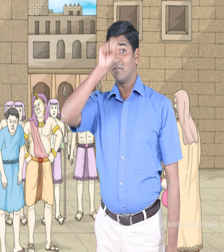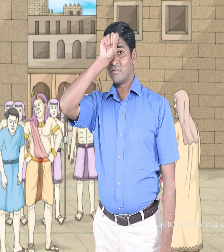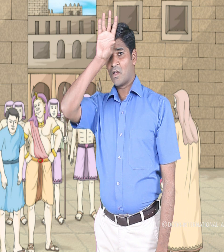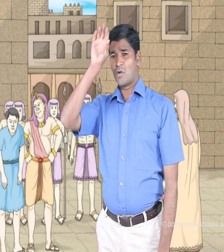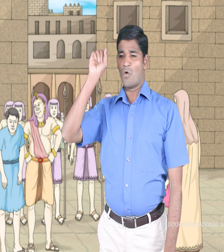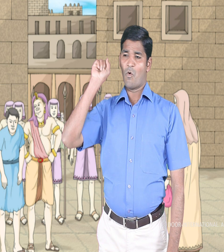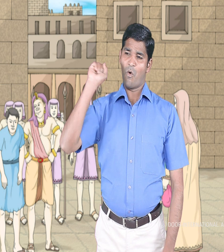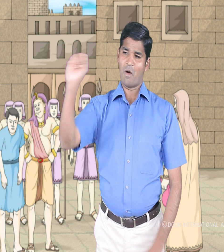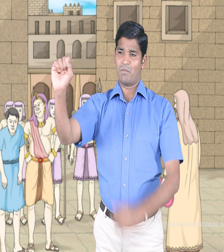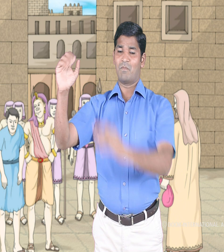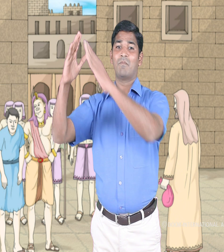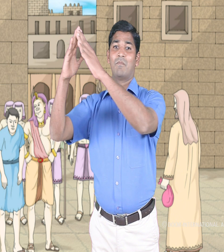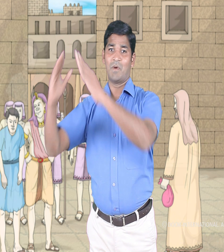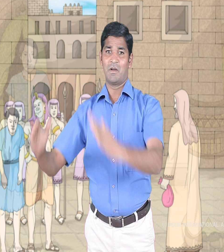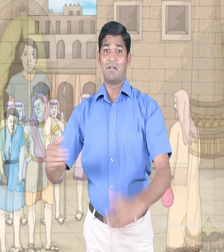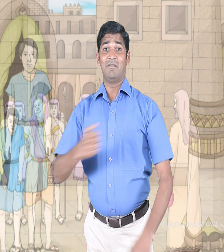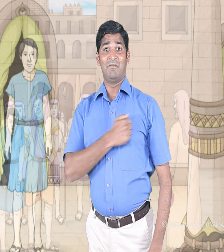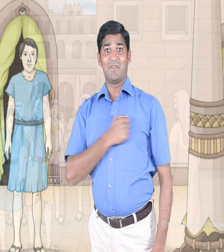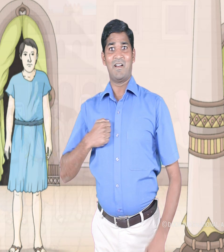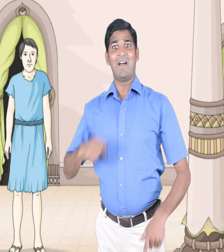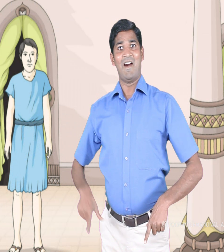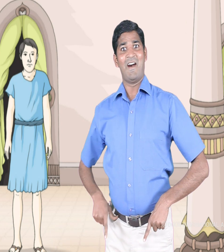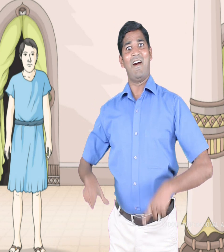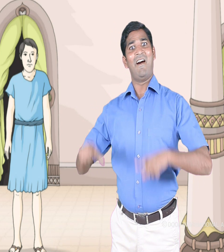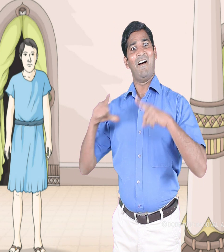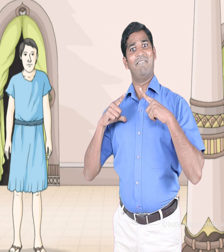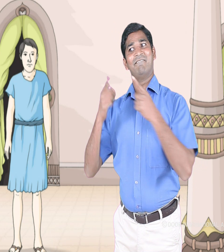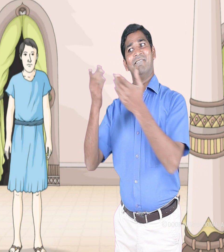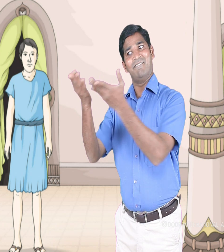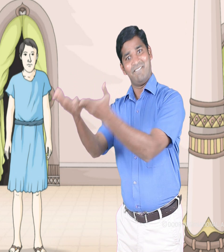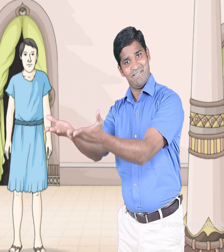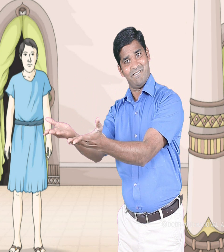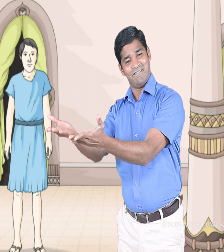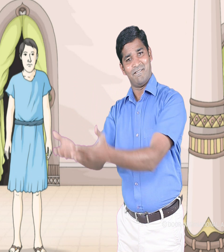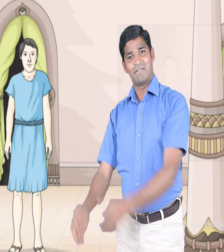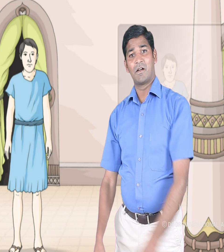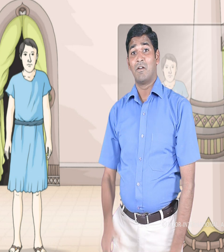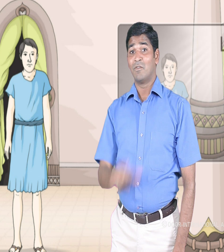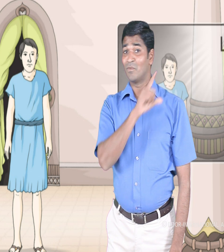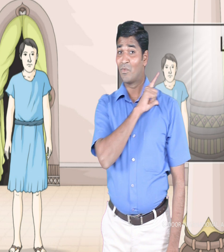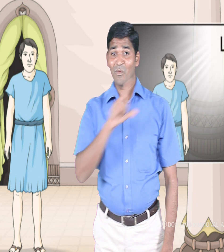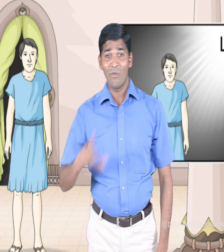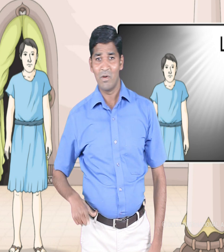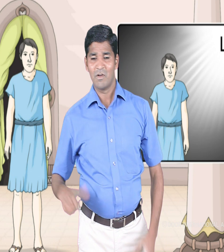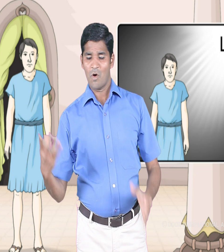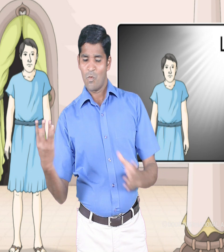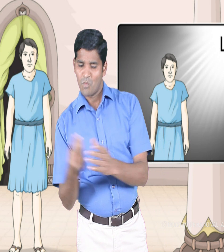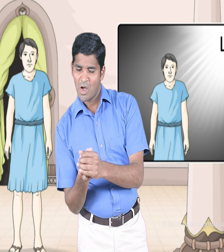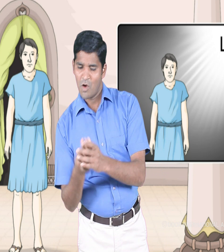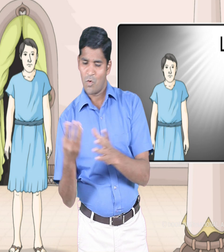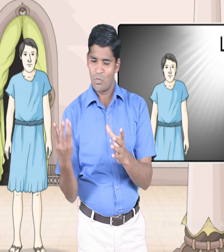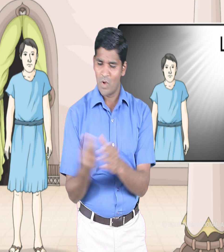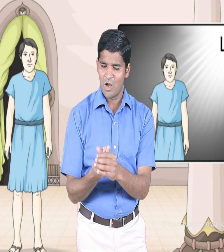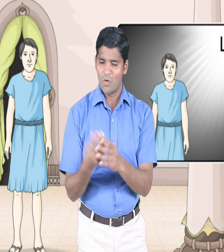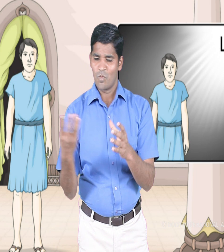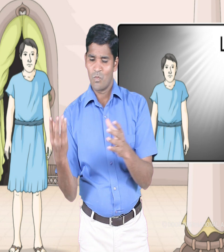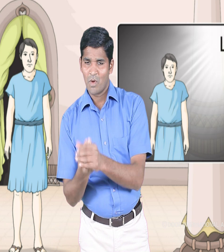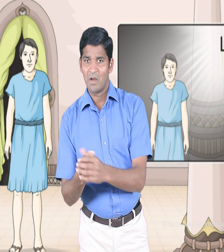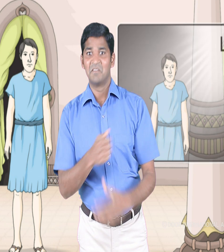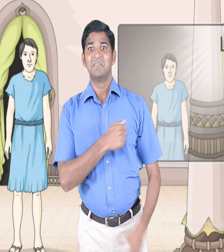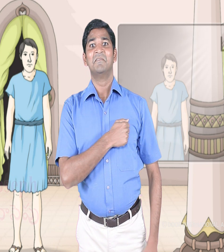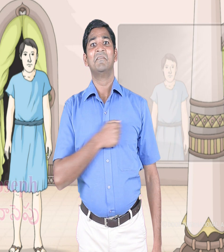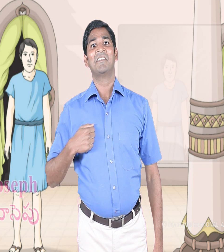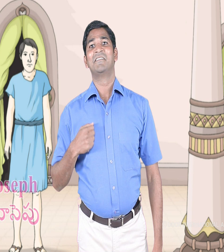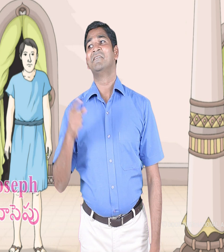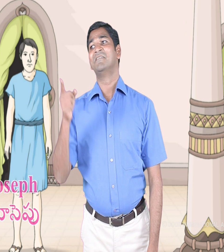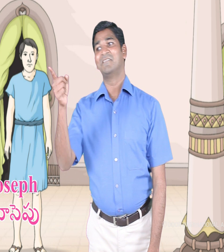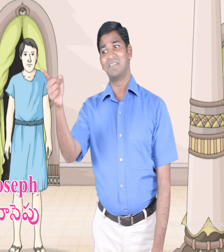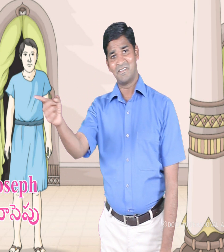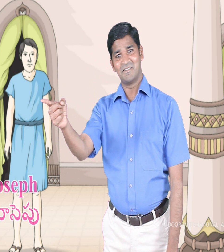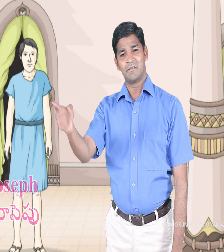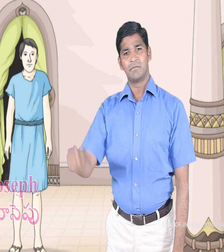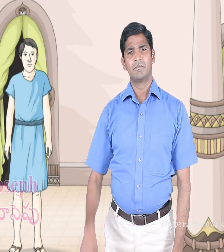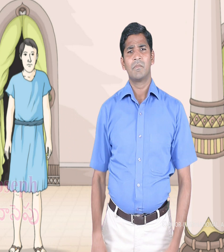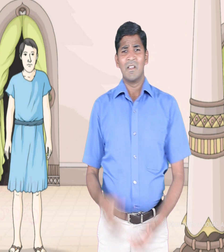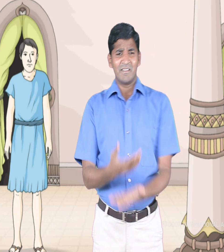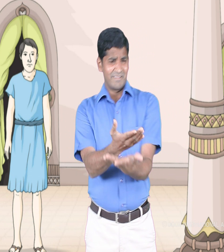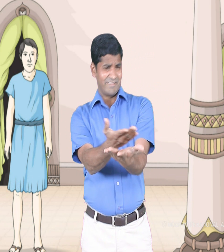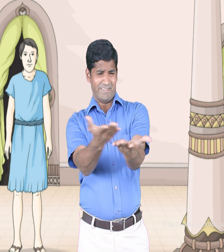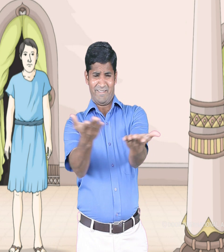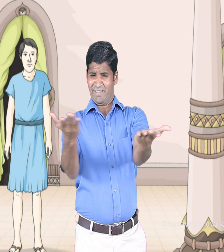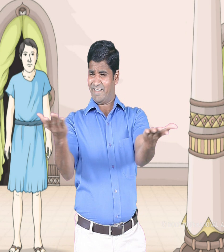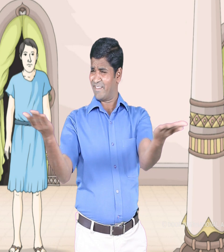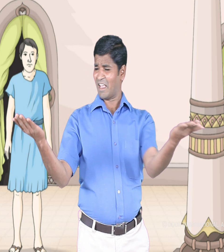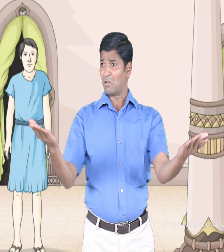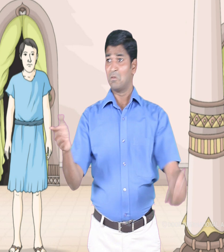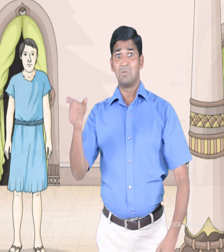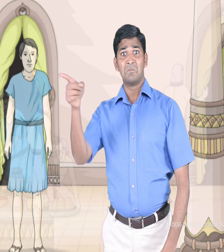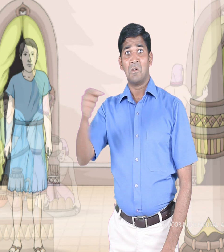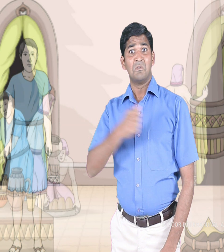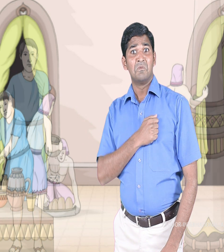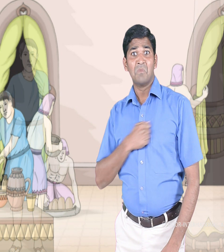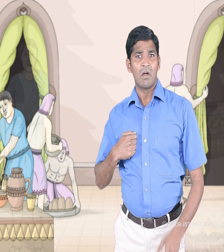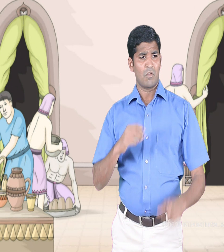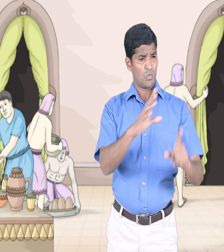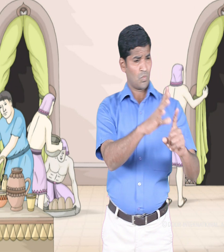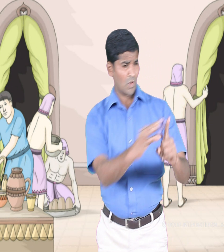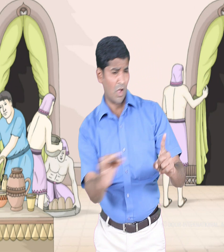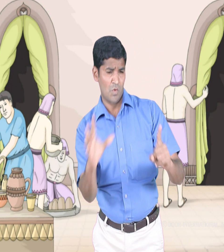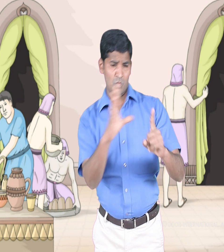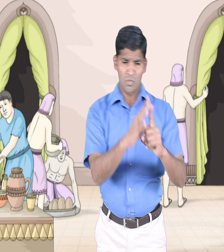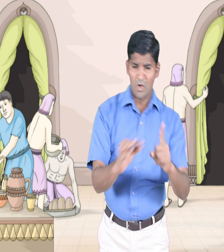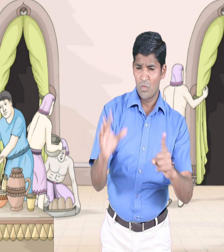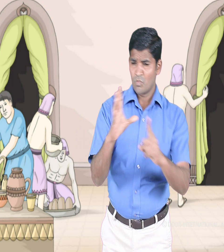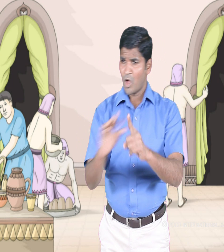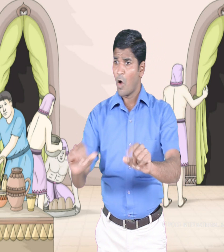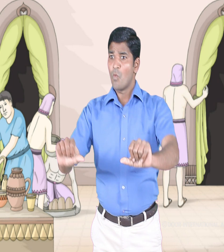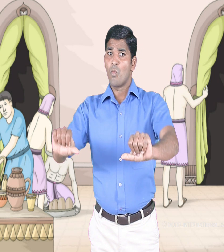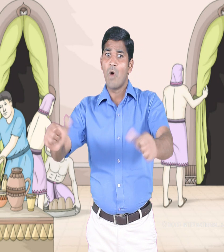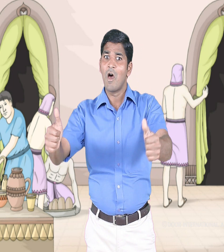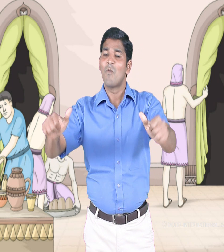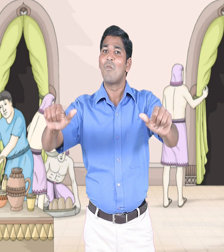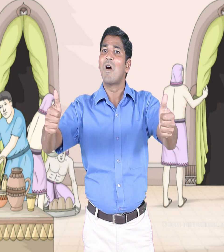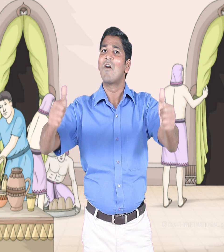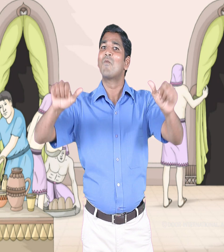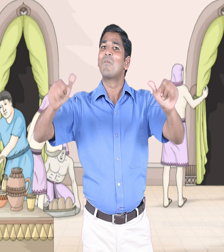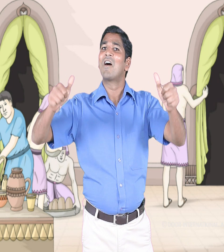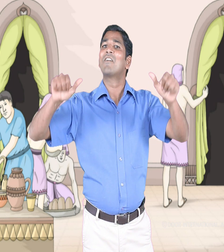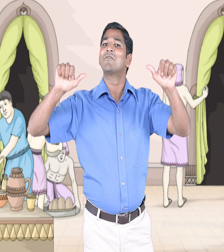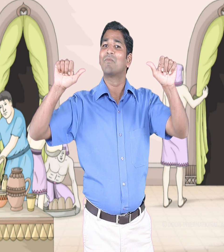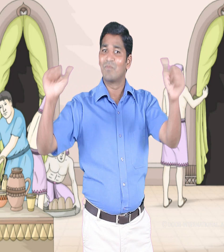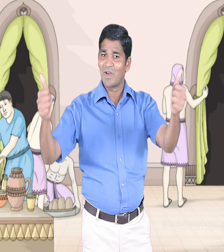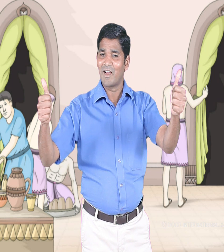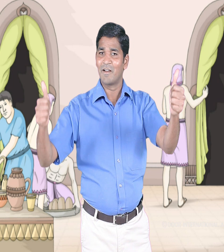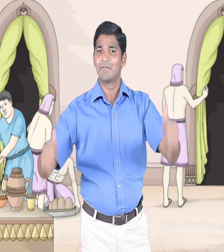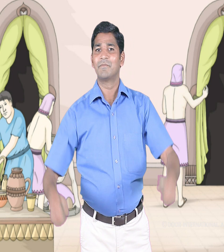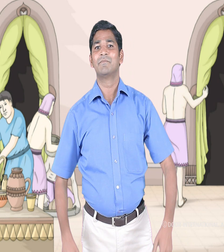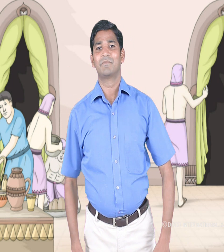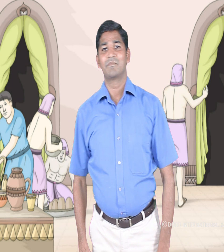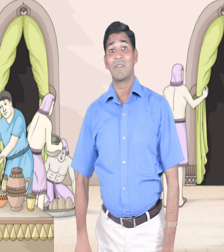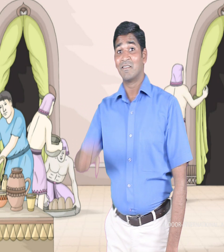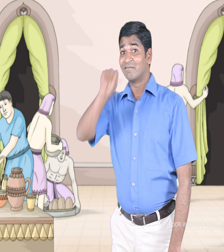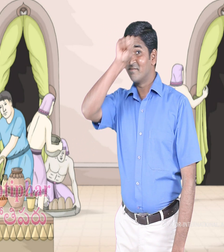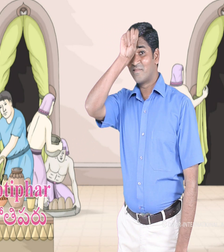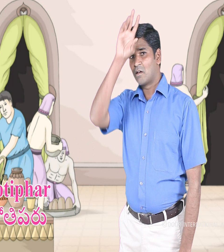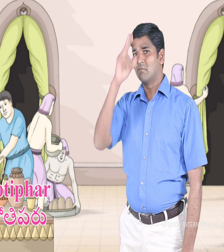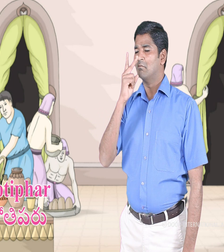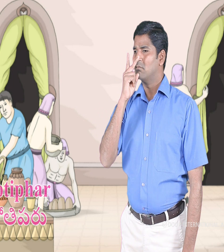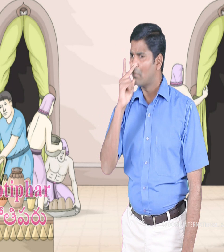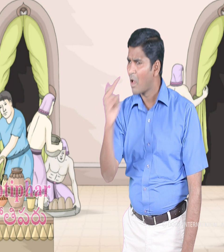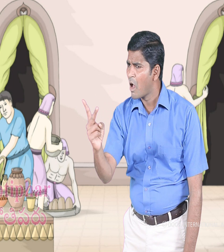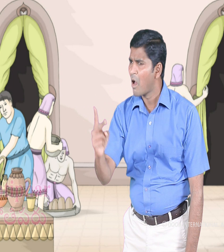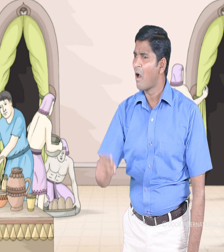And the LORD was with Joseph, and he became a successful man, serving in the household of his Egyptian master.